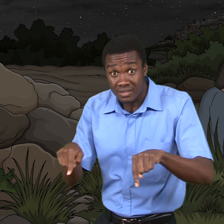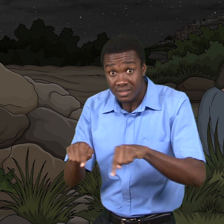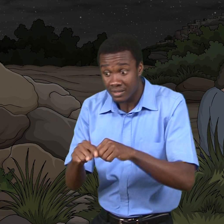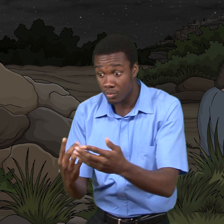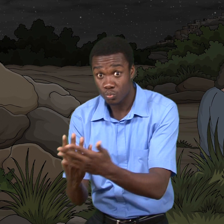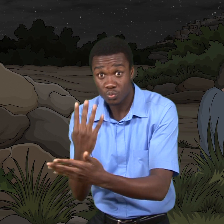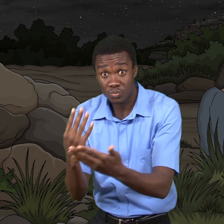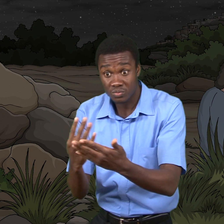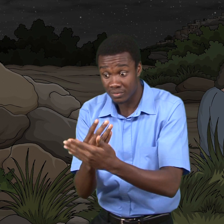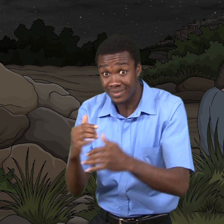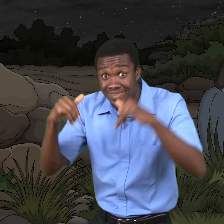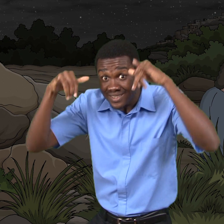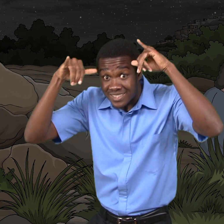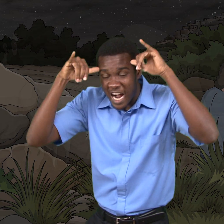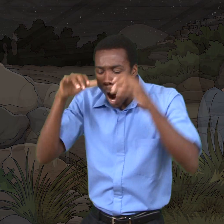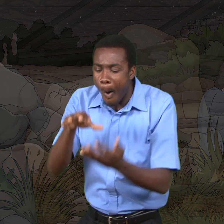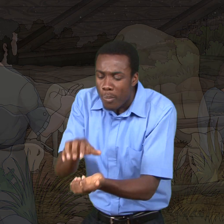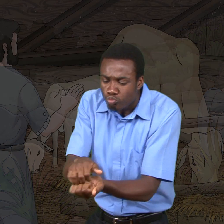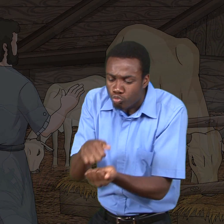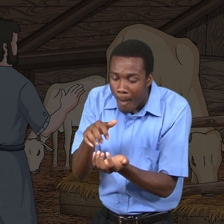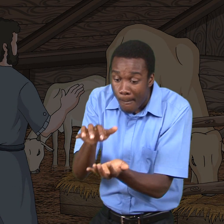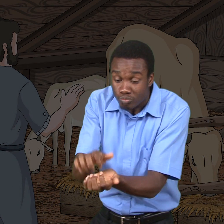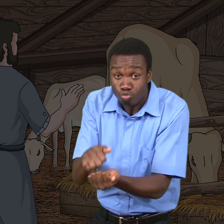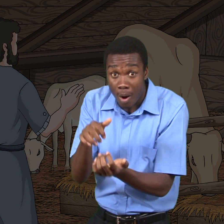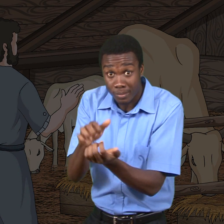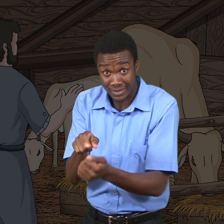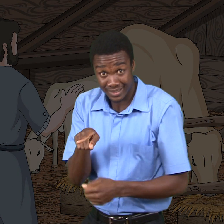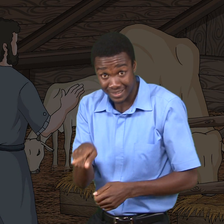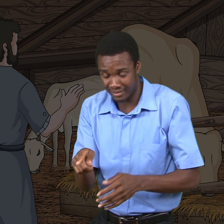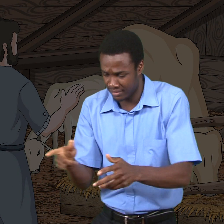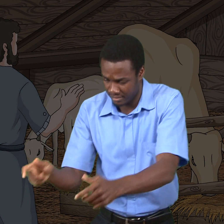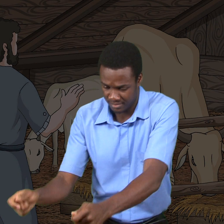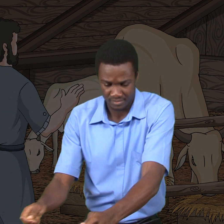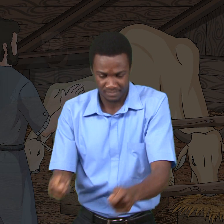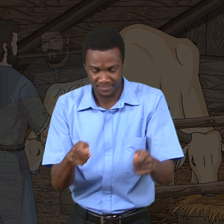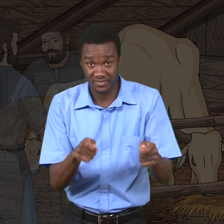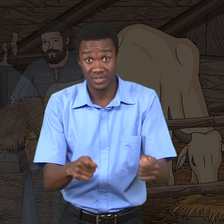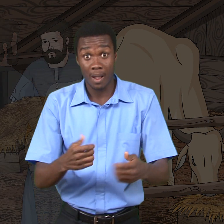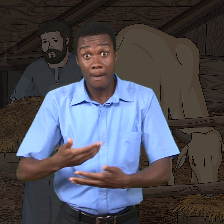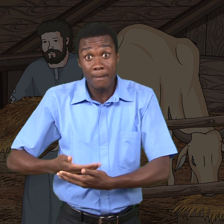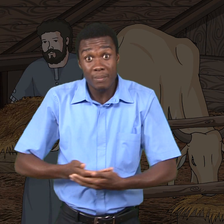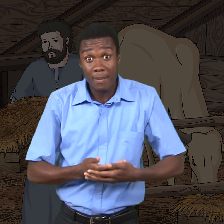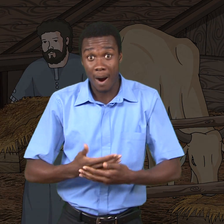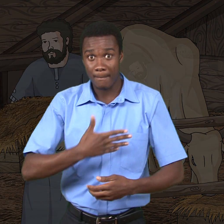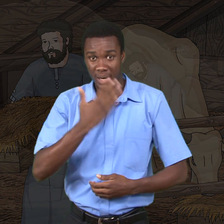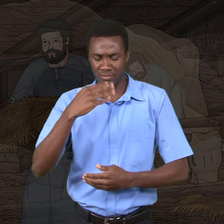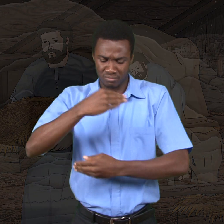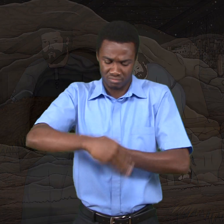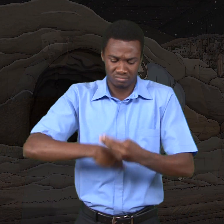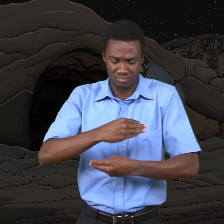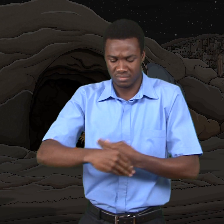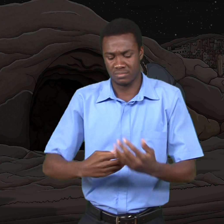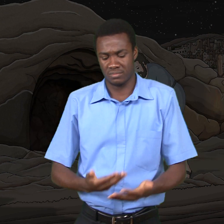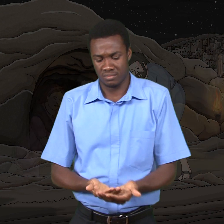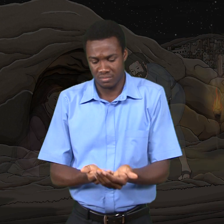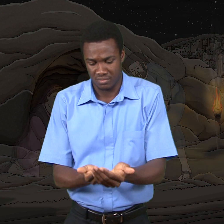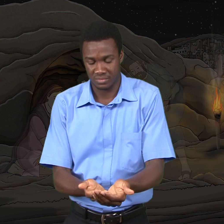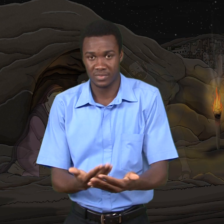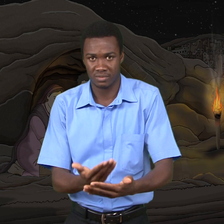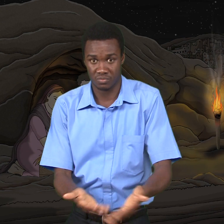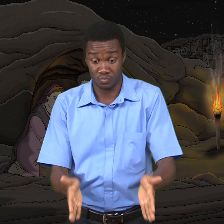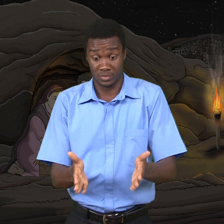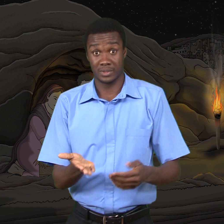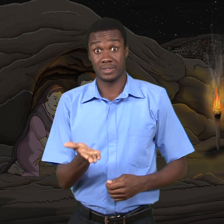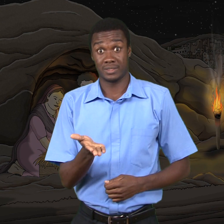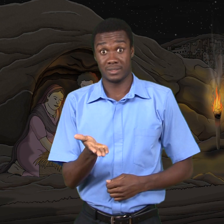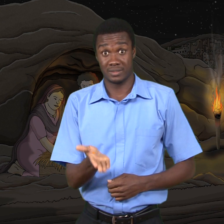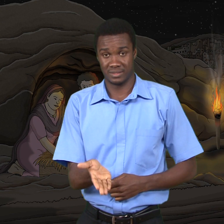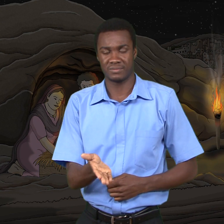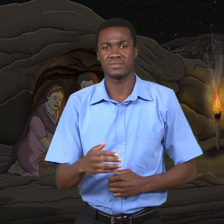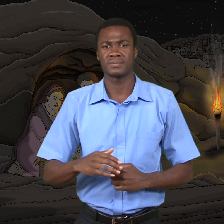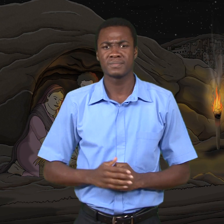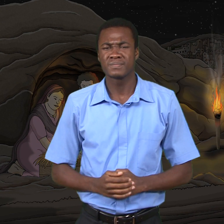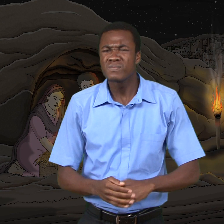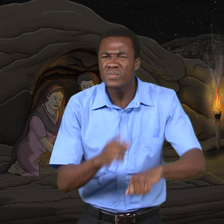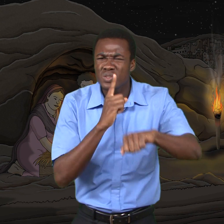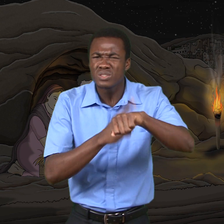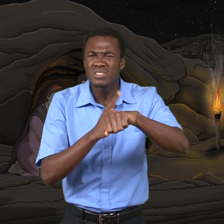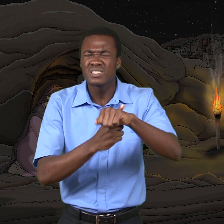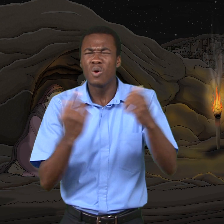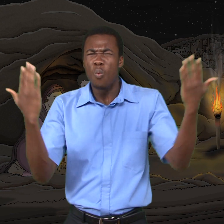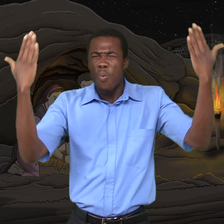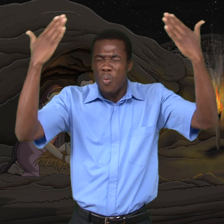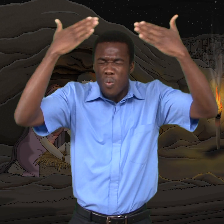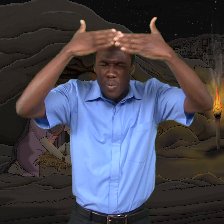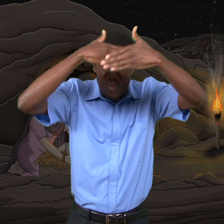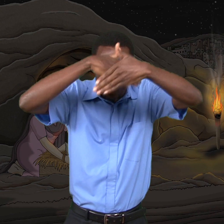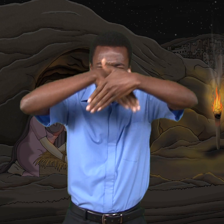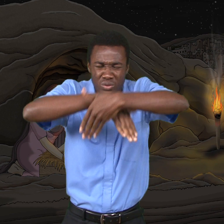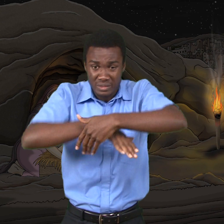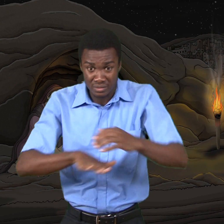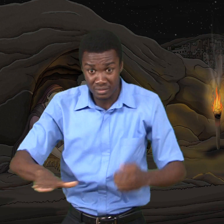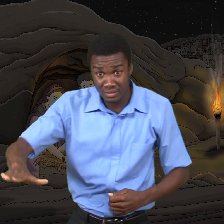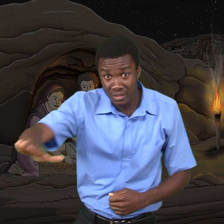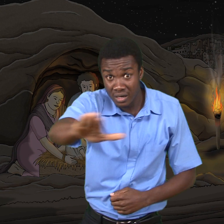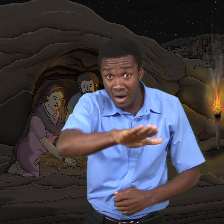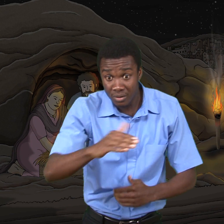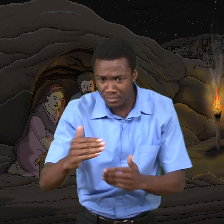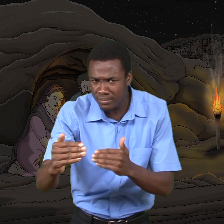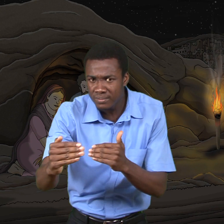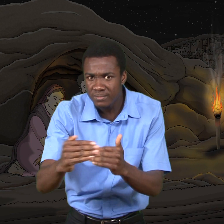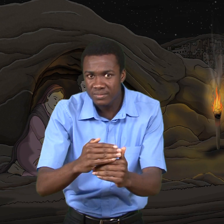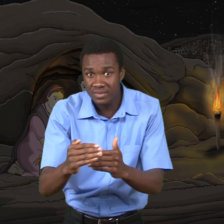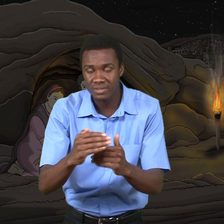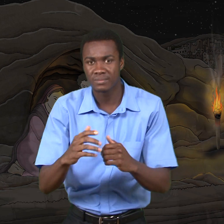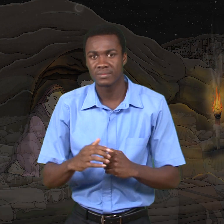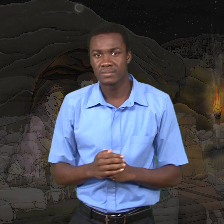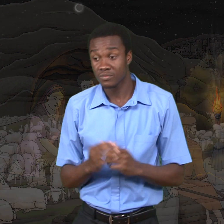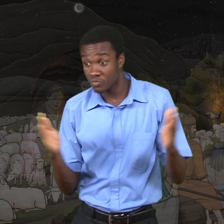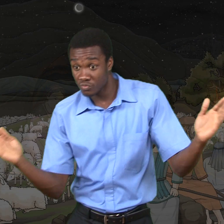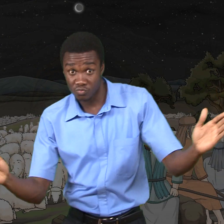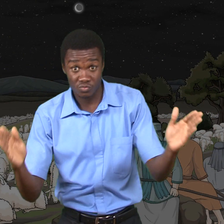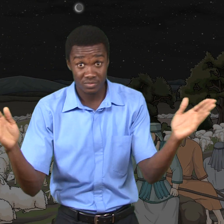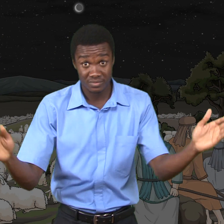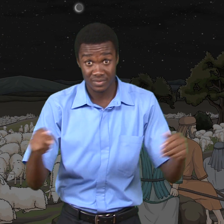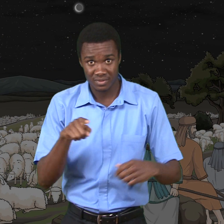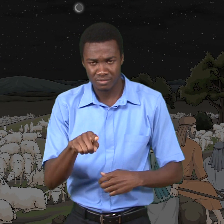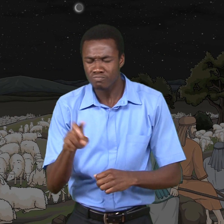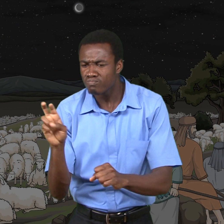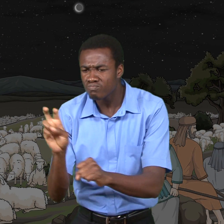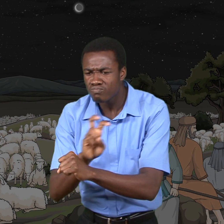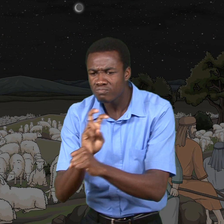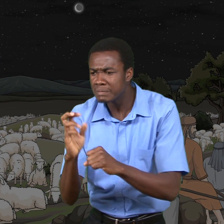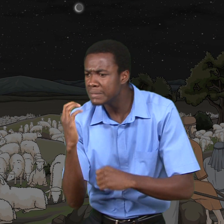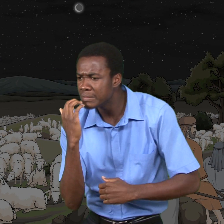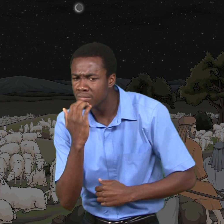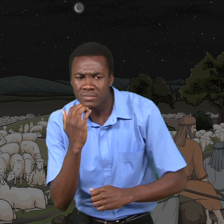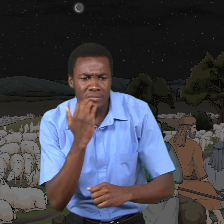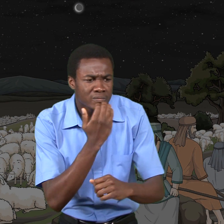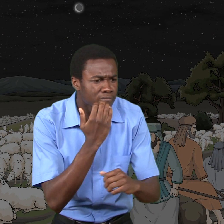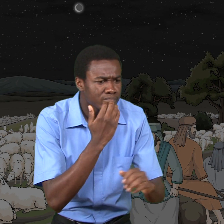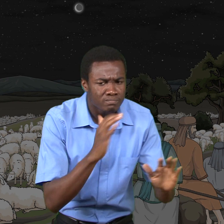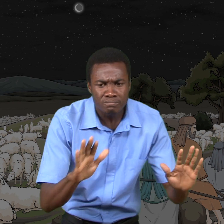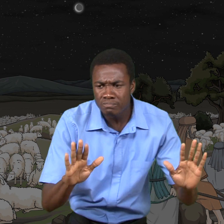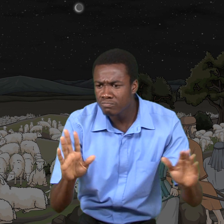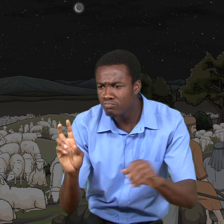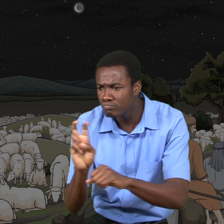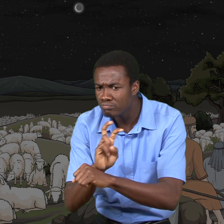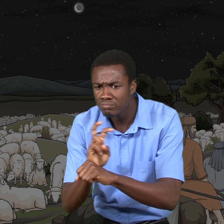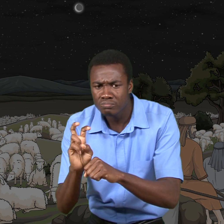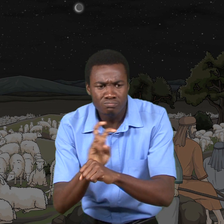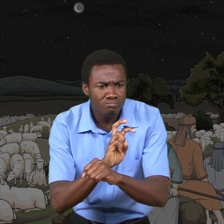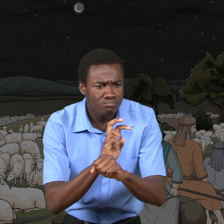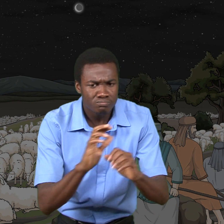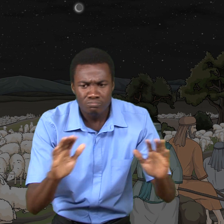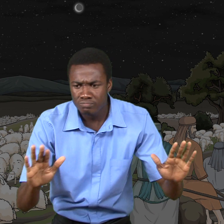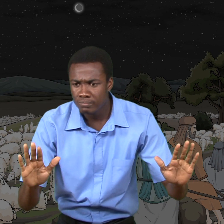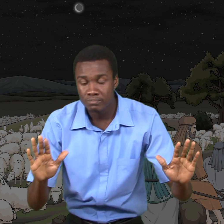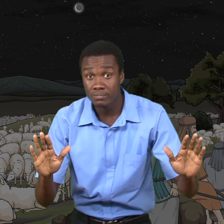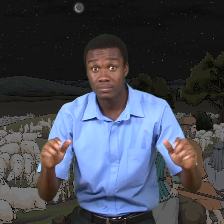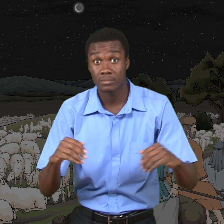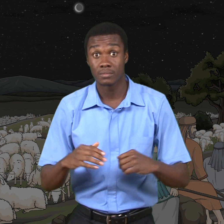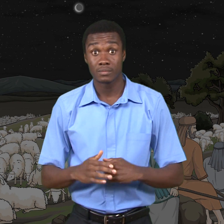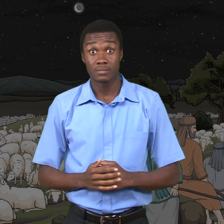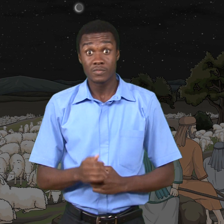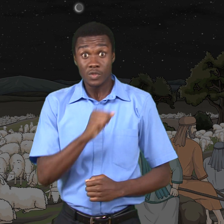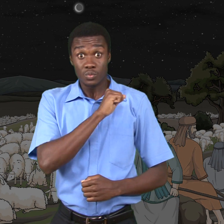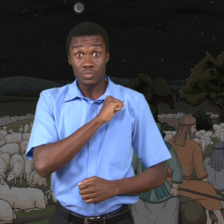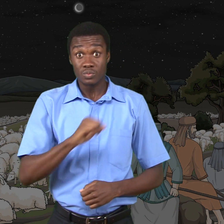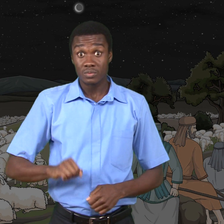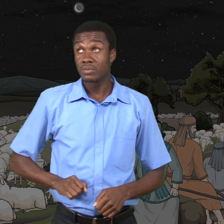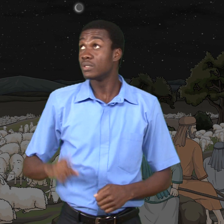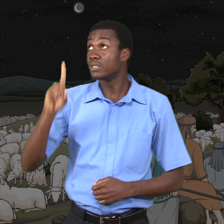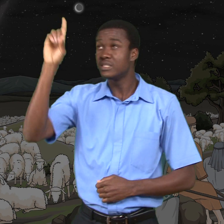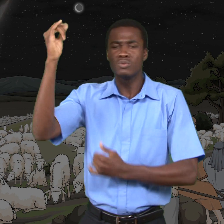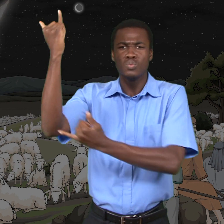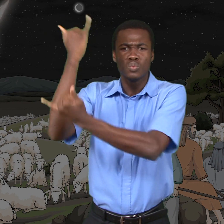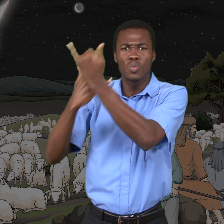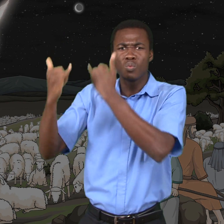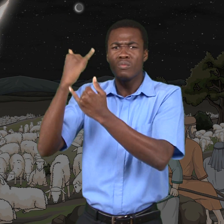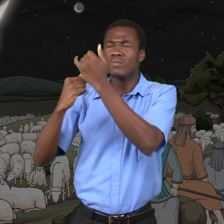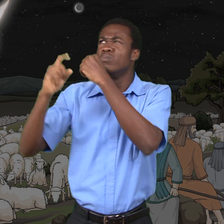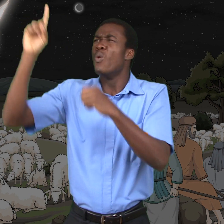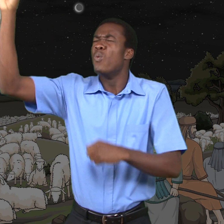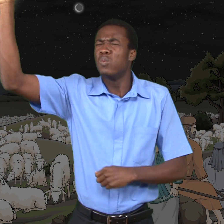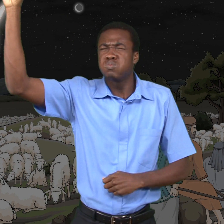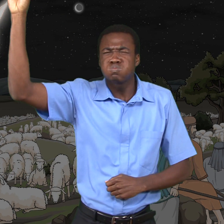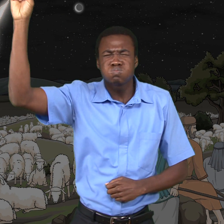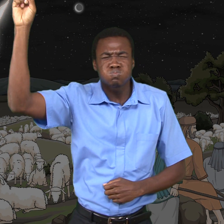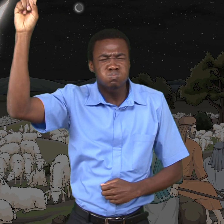She wrapped Him in swaddling cloths and laid Him in a manger, because there was no room for them in the inn. And there were shepherds residing in the fields nearby, keeping watch over their flocks by night.